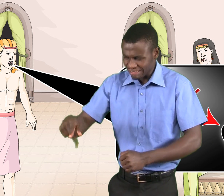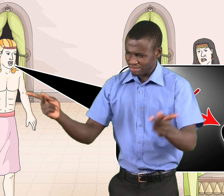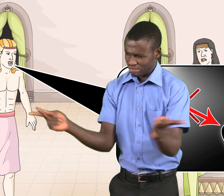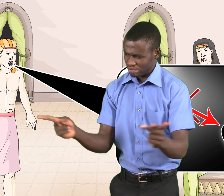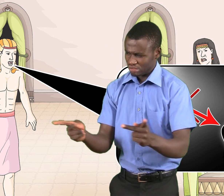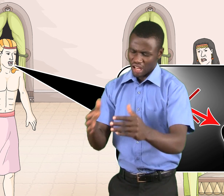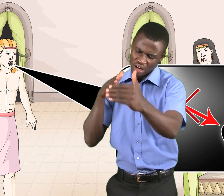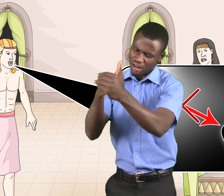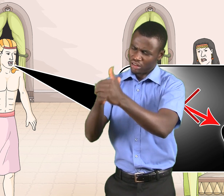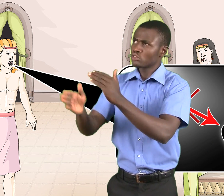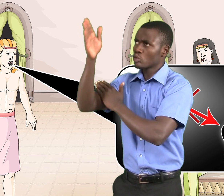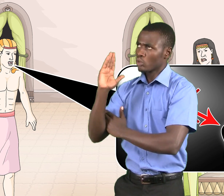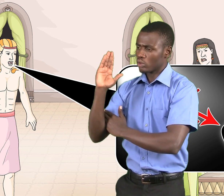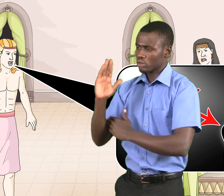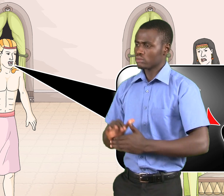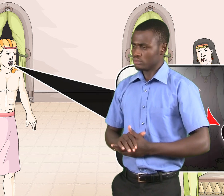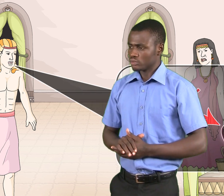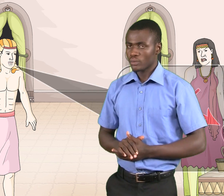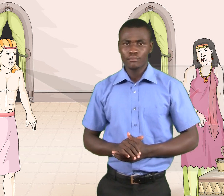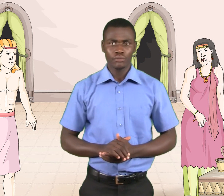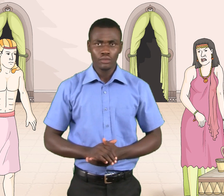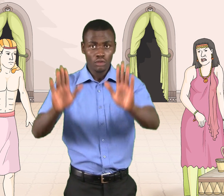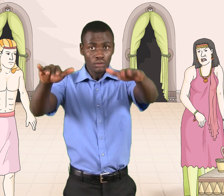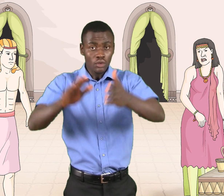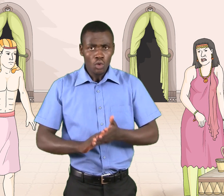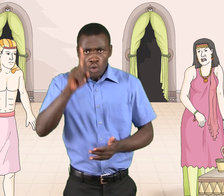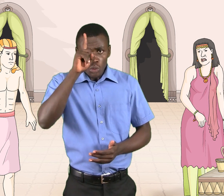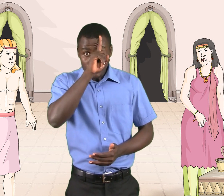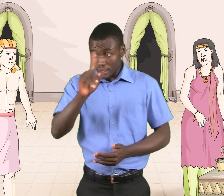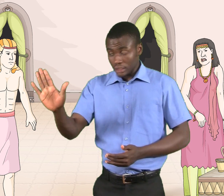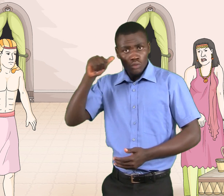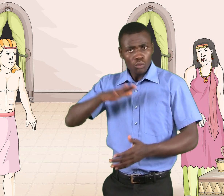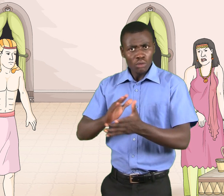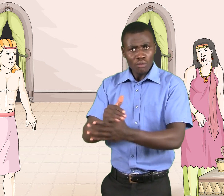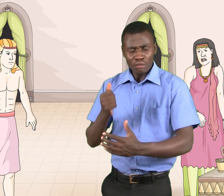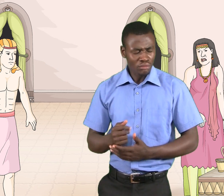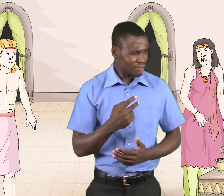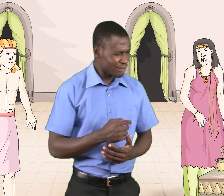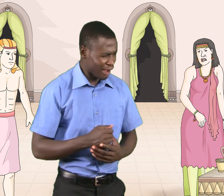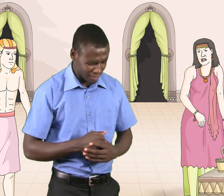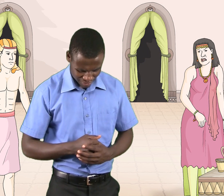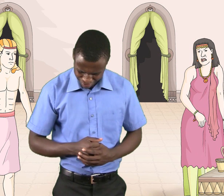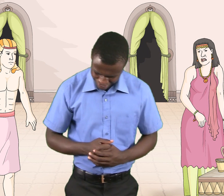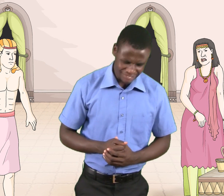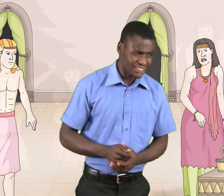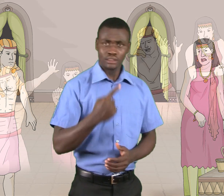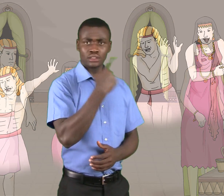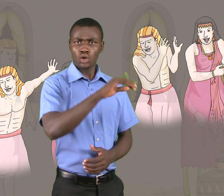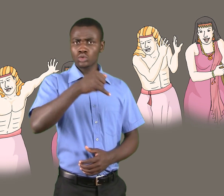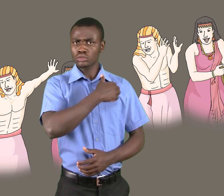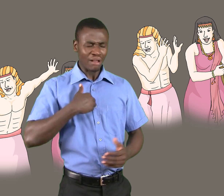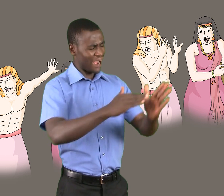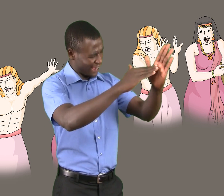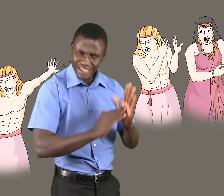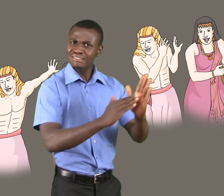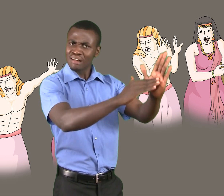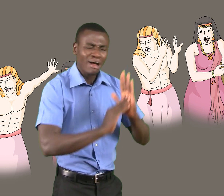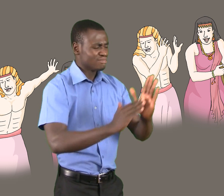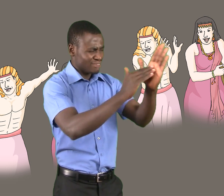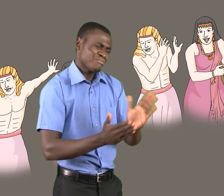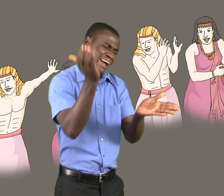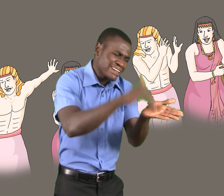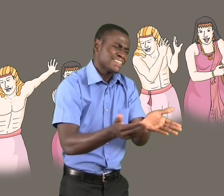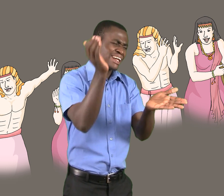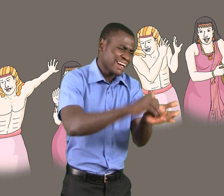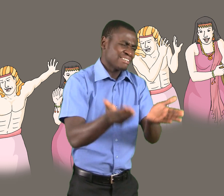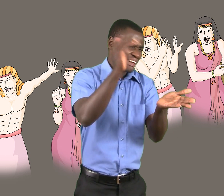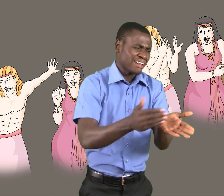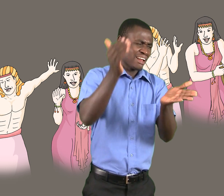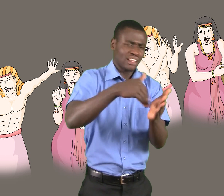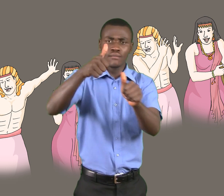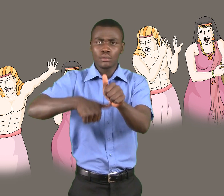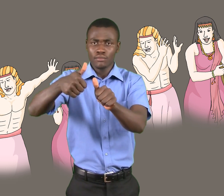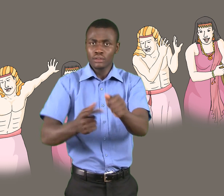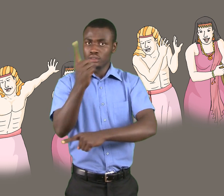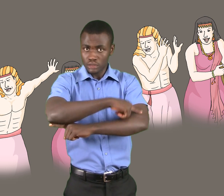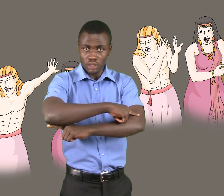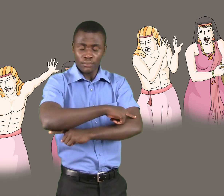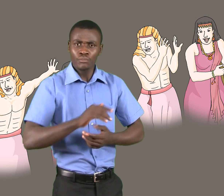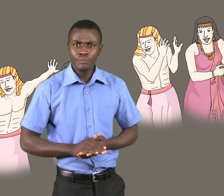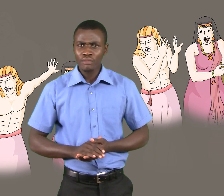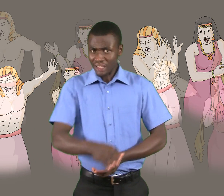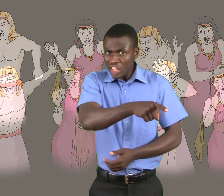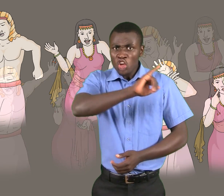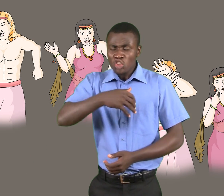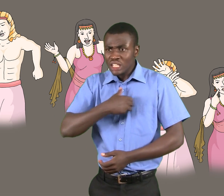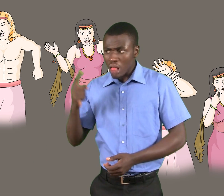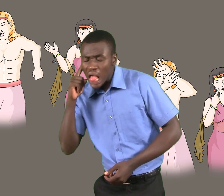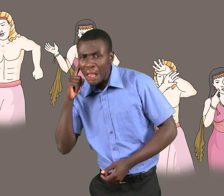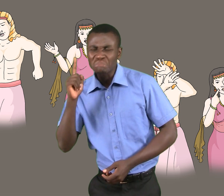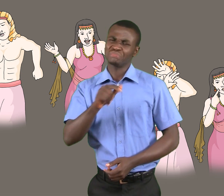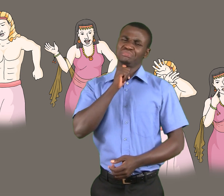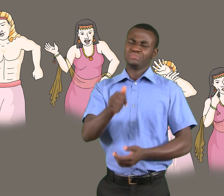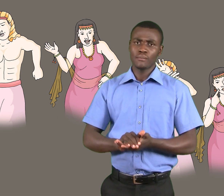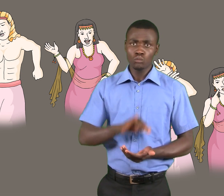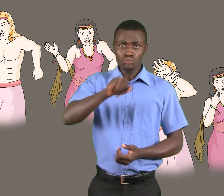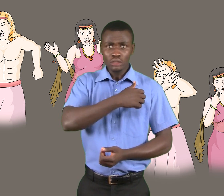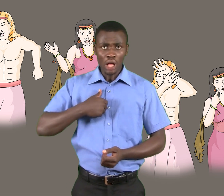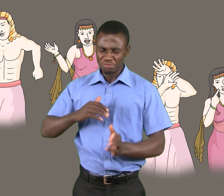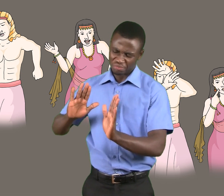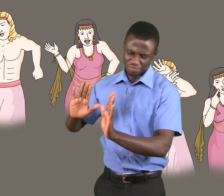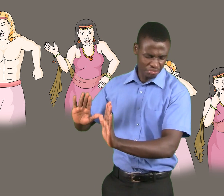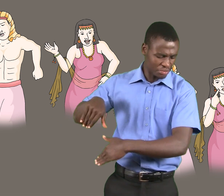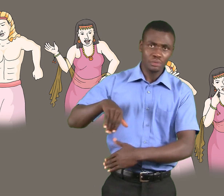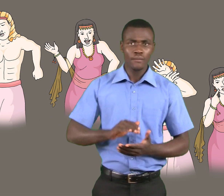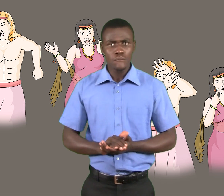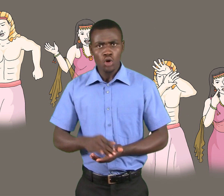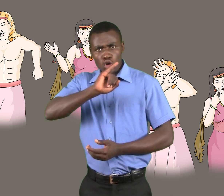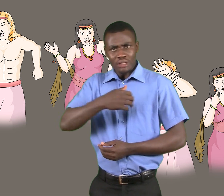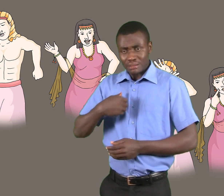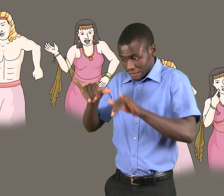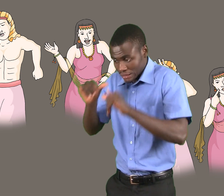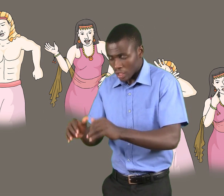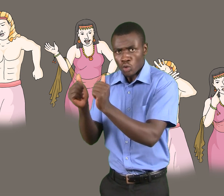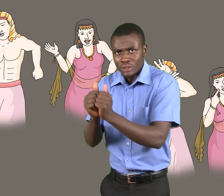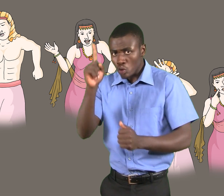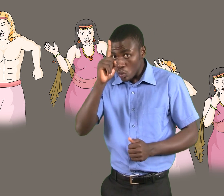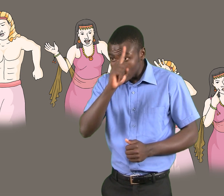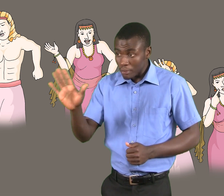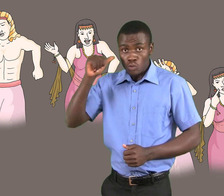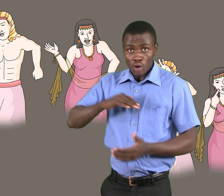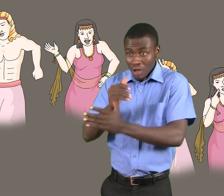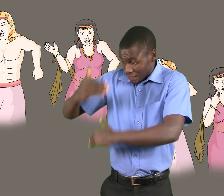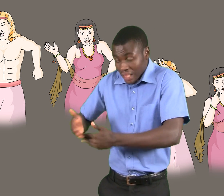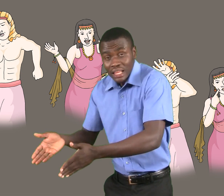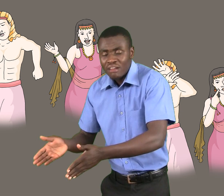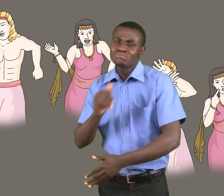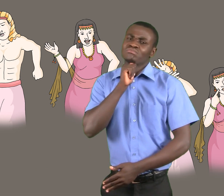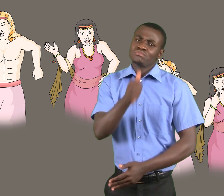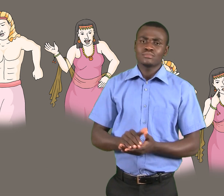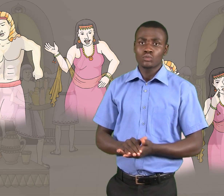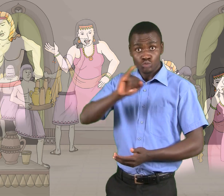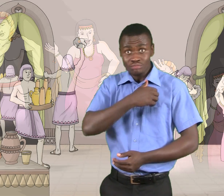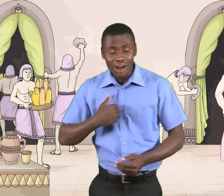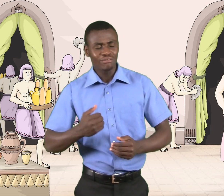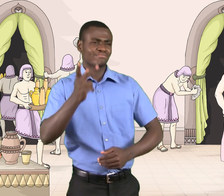Although Potiphar’s wife spoke to Joseph day after day, he refused to go to bed with her or even be near her.